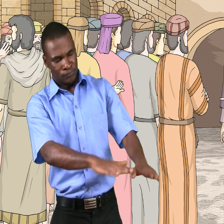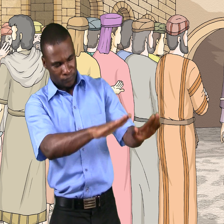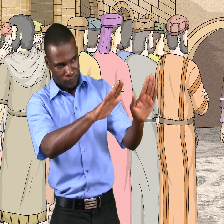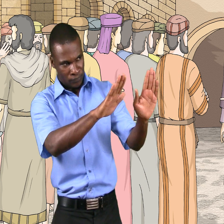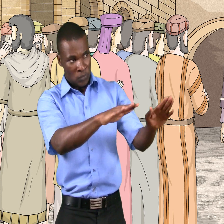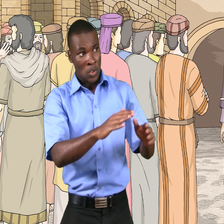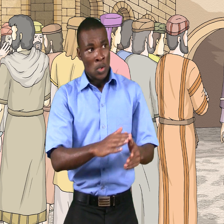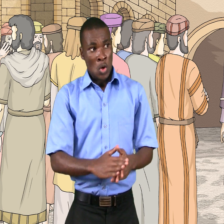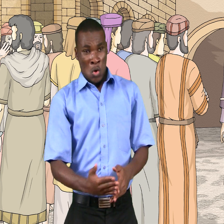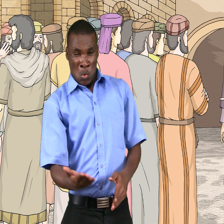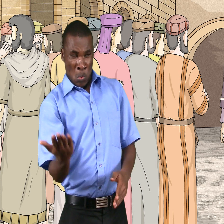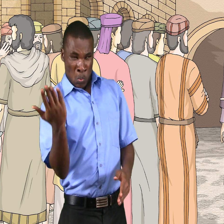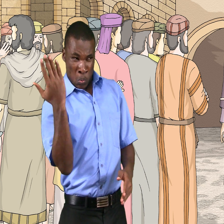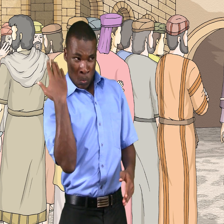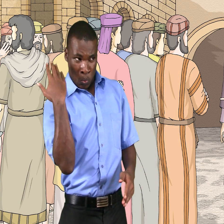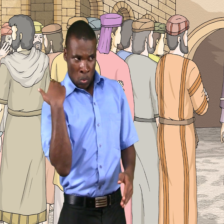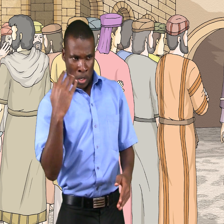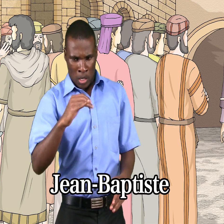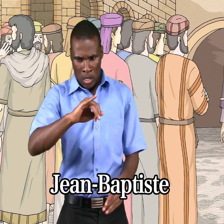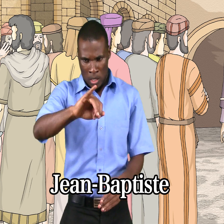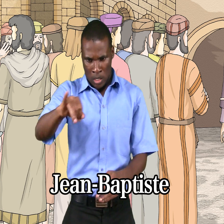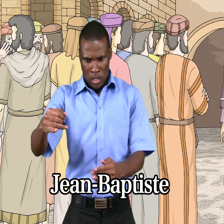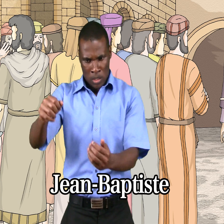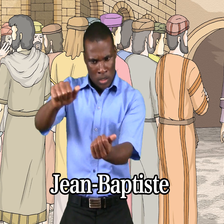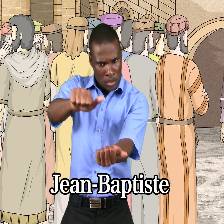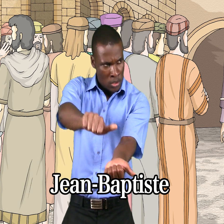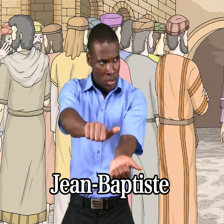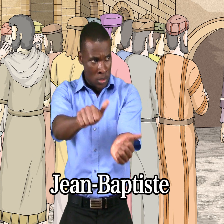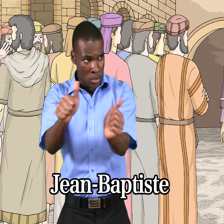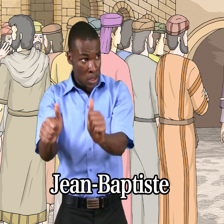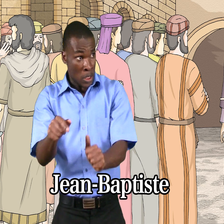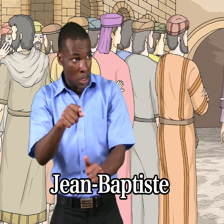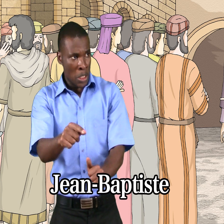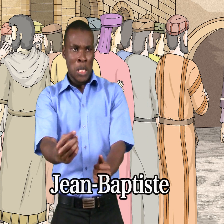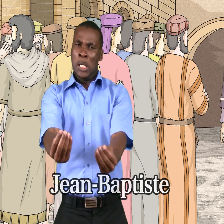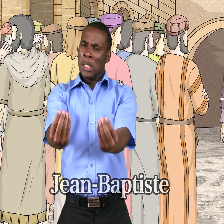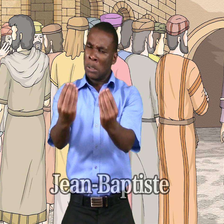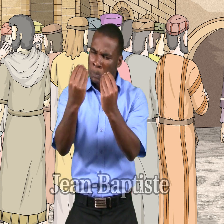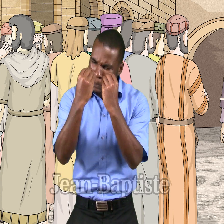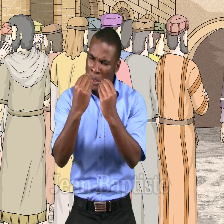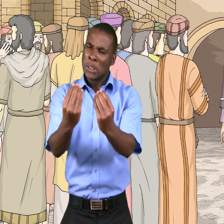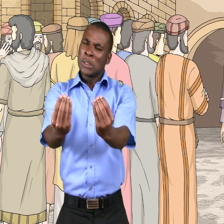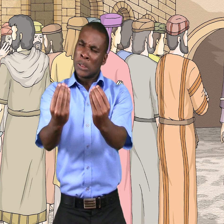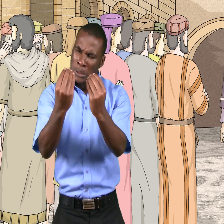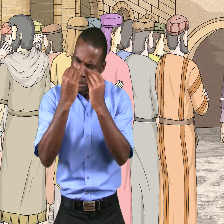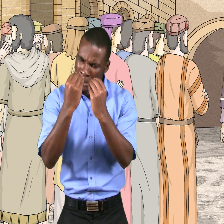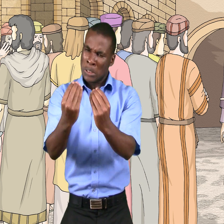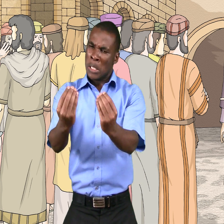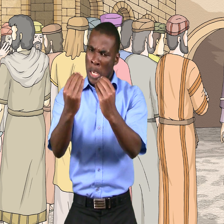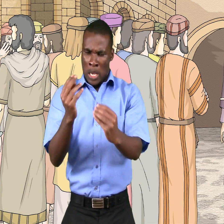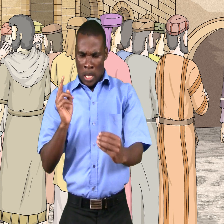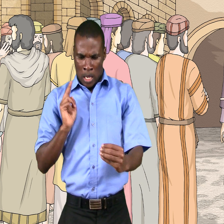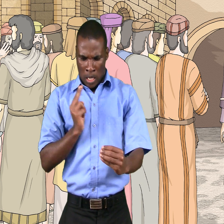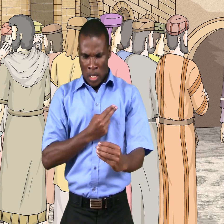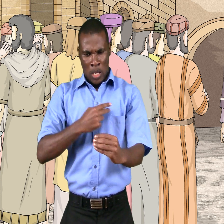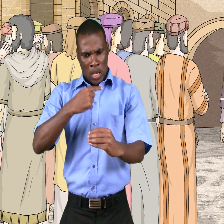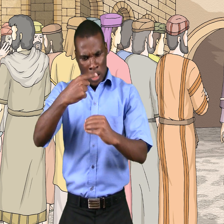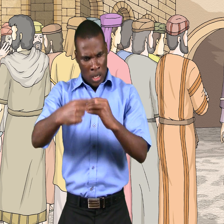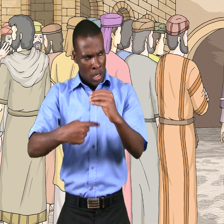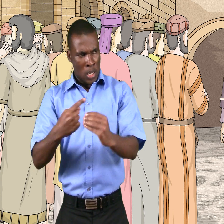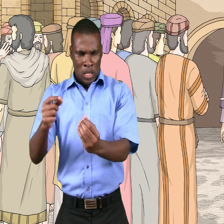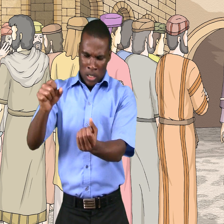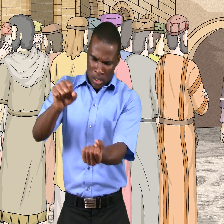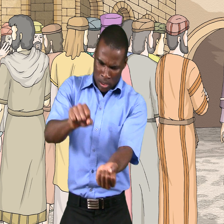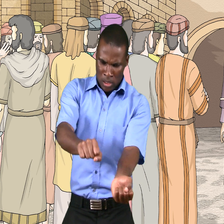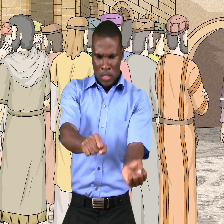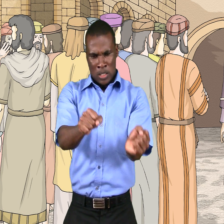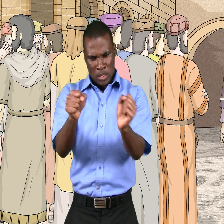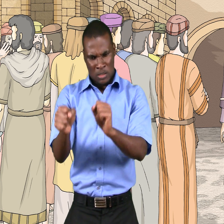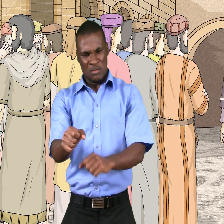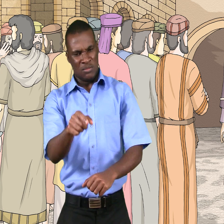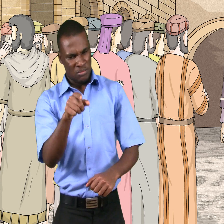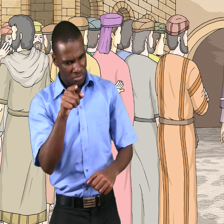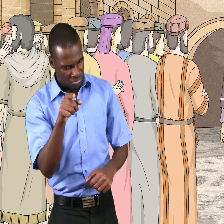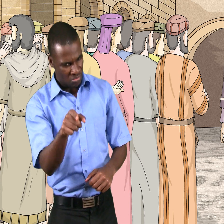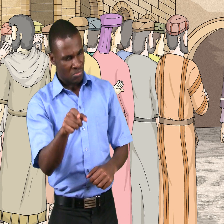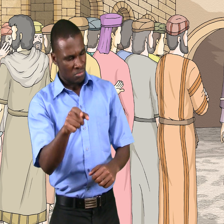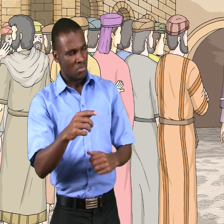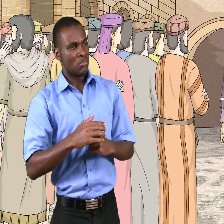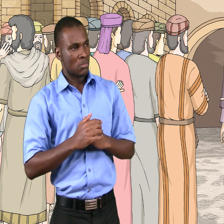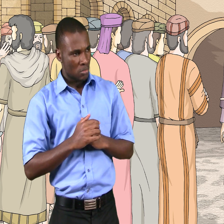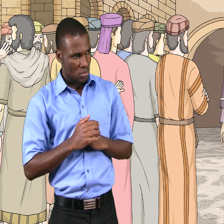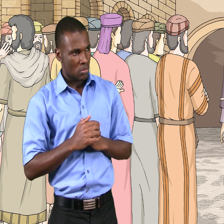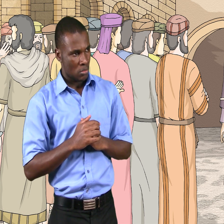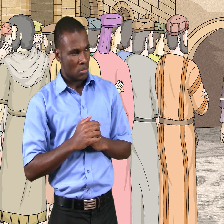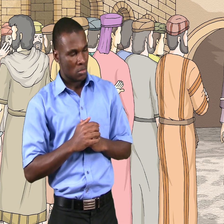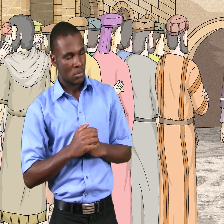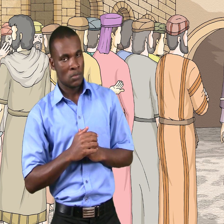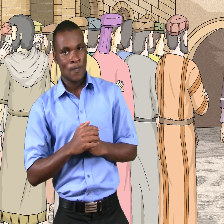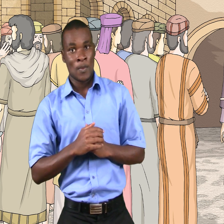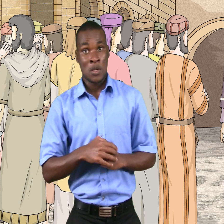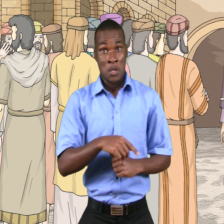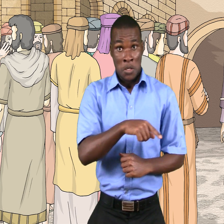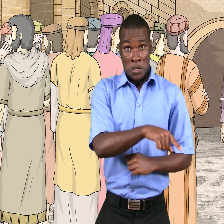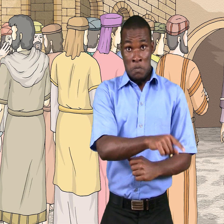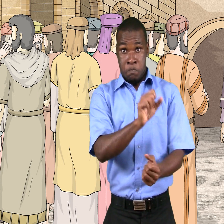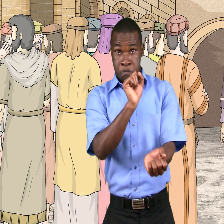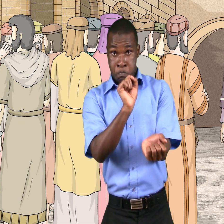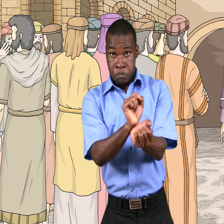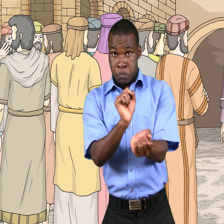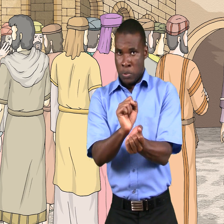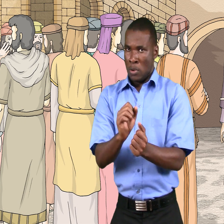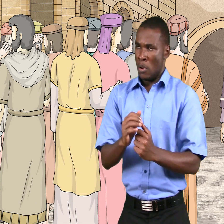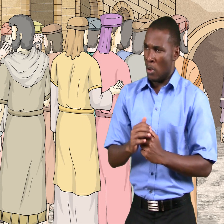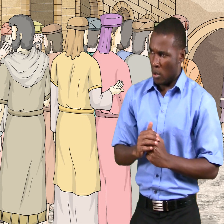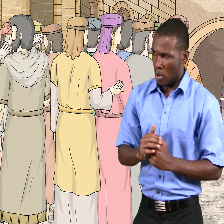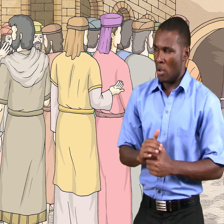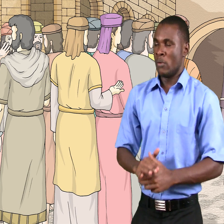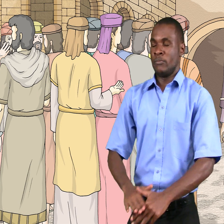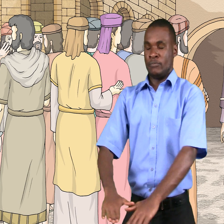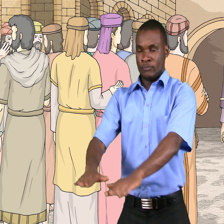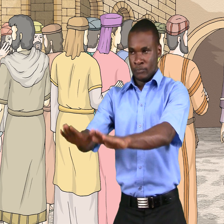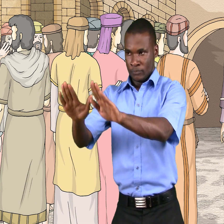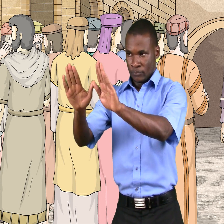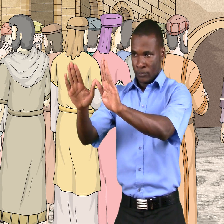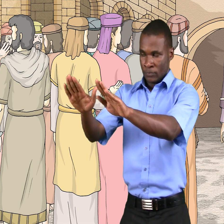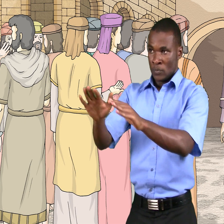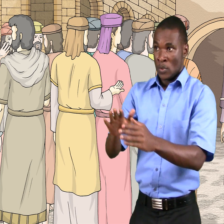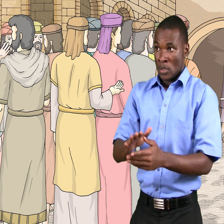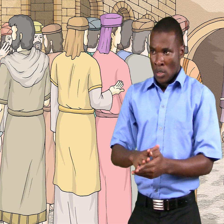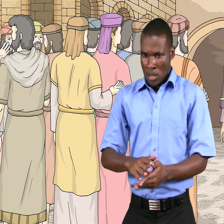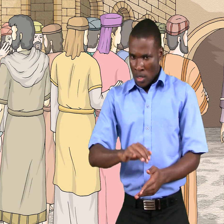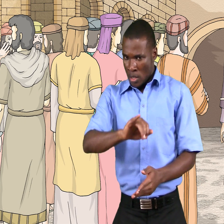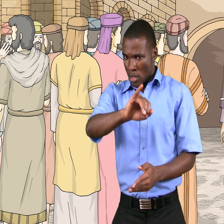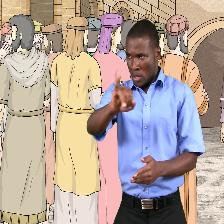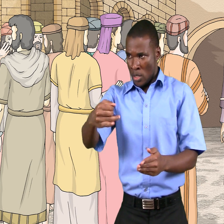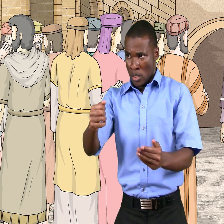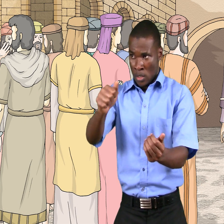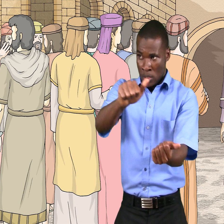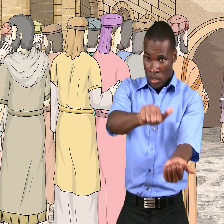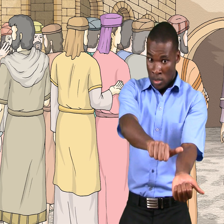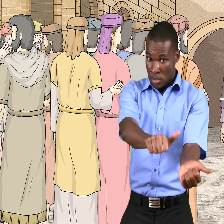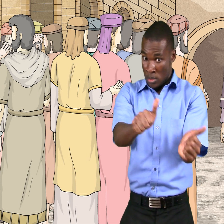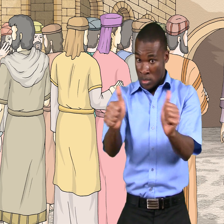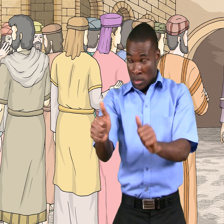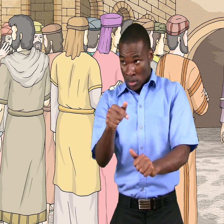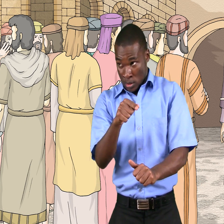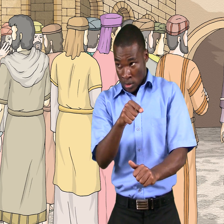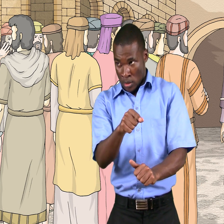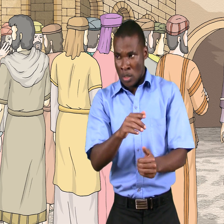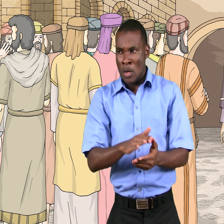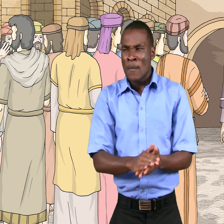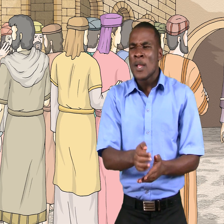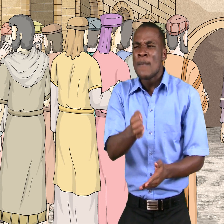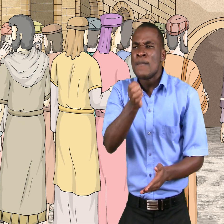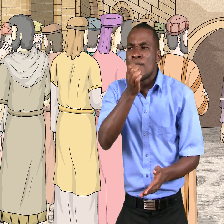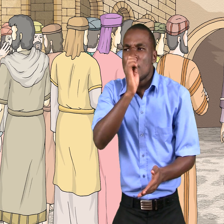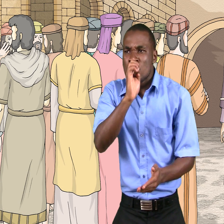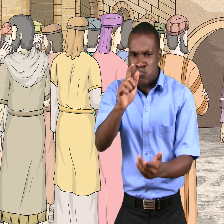“The baptism of John,” they replied.